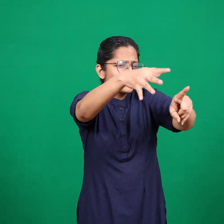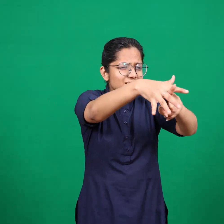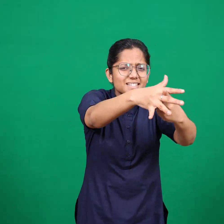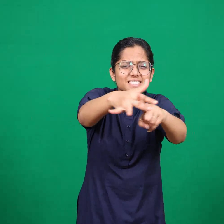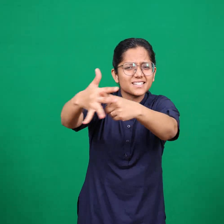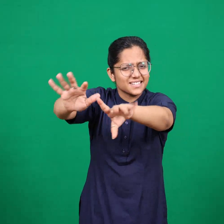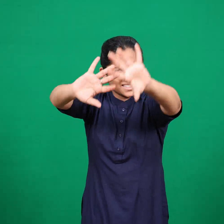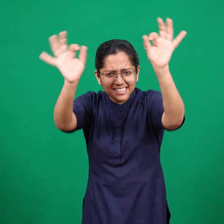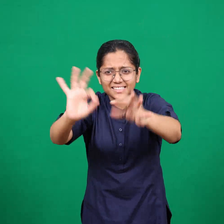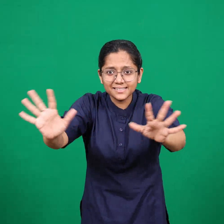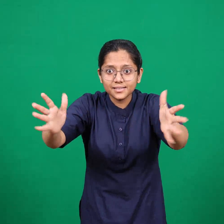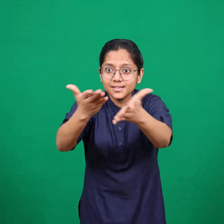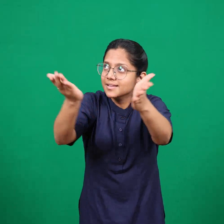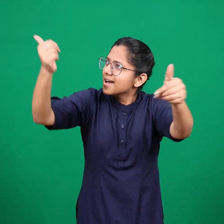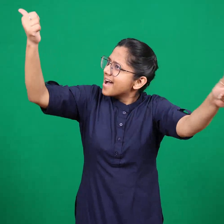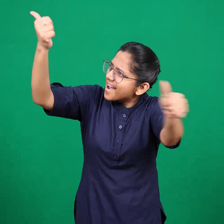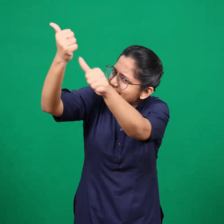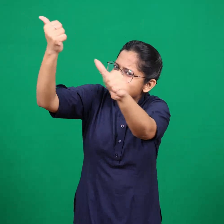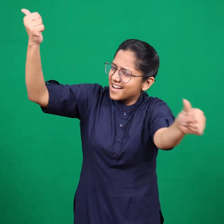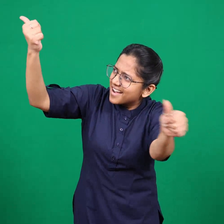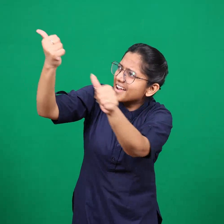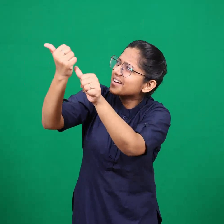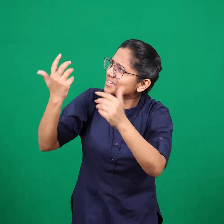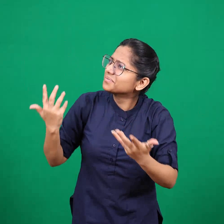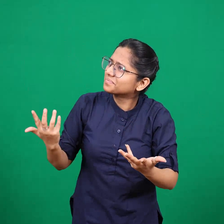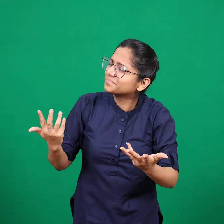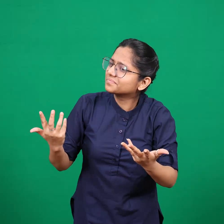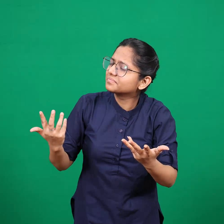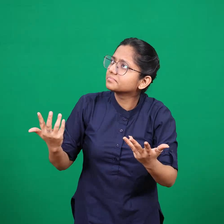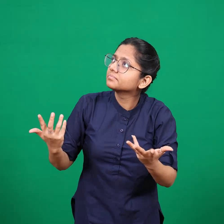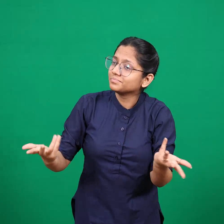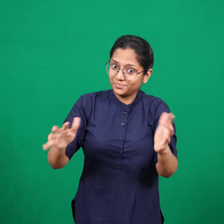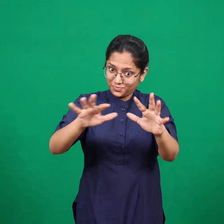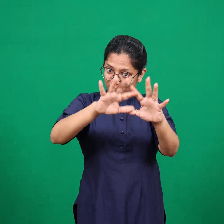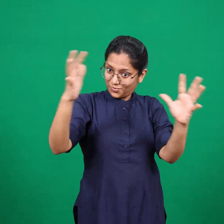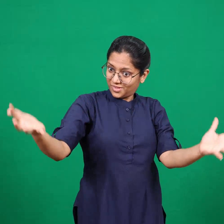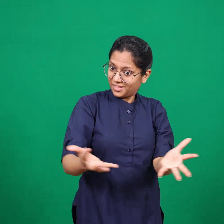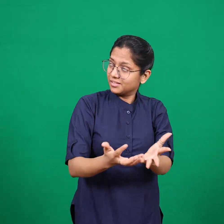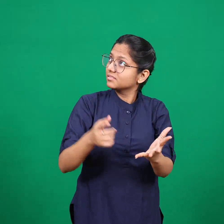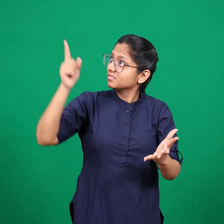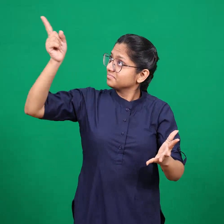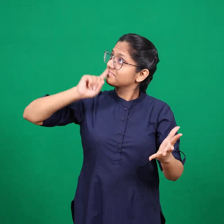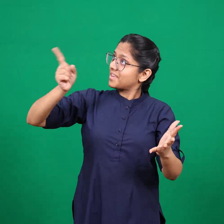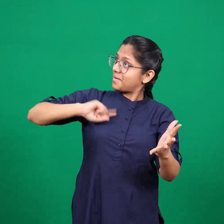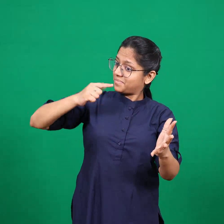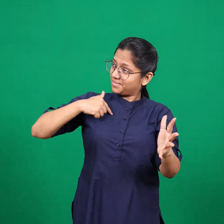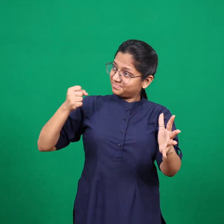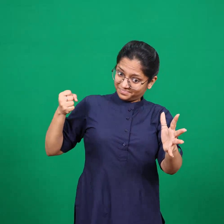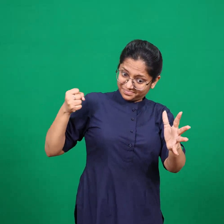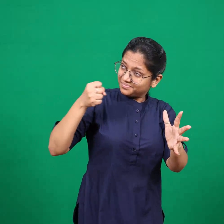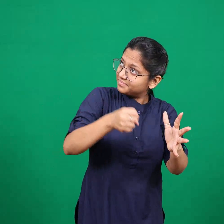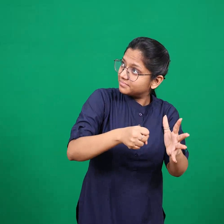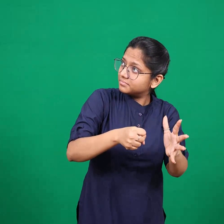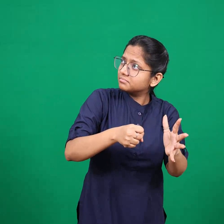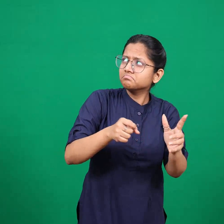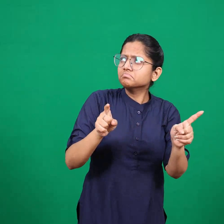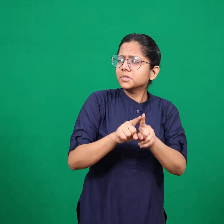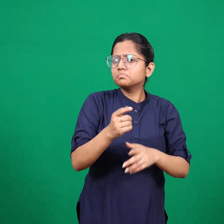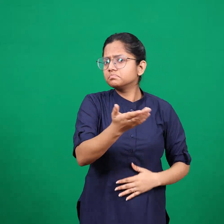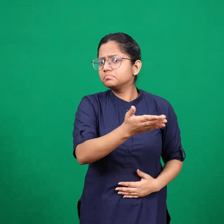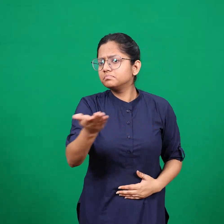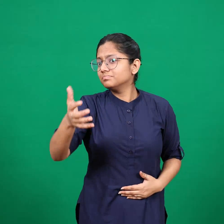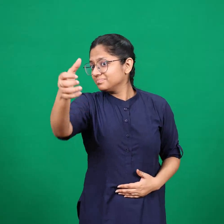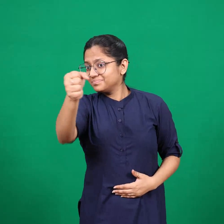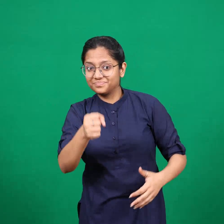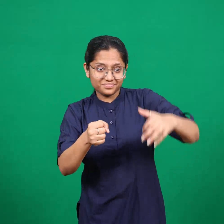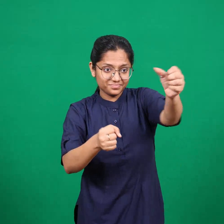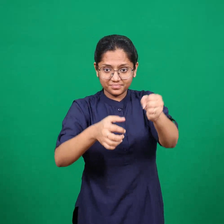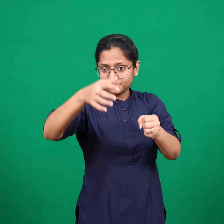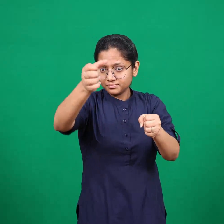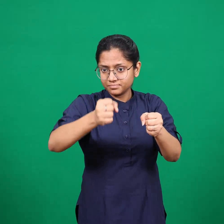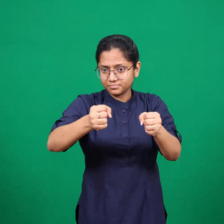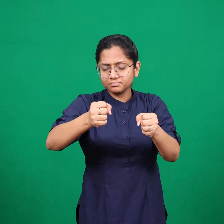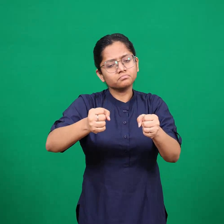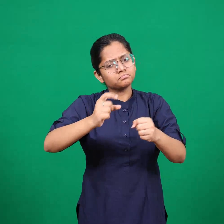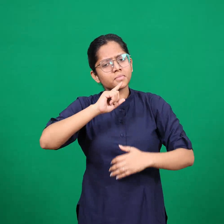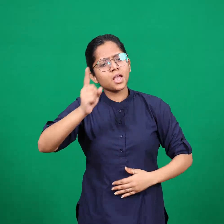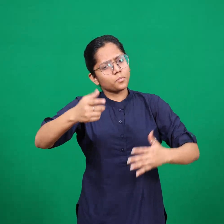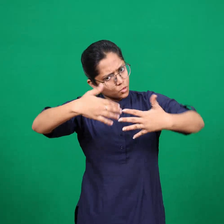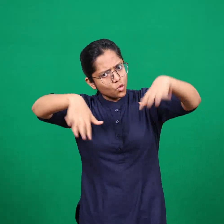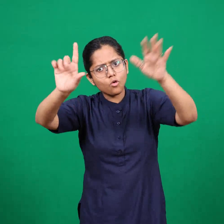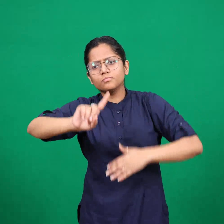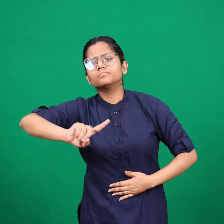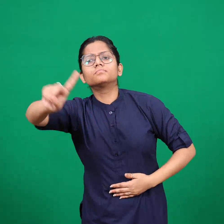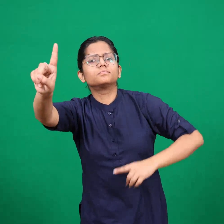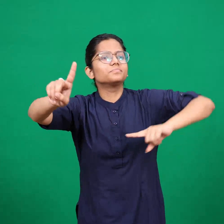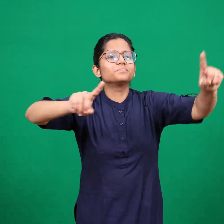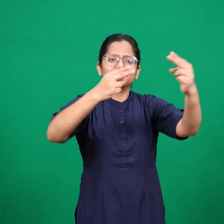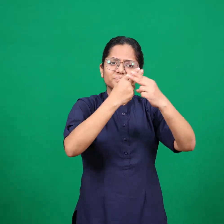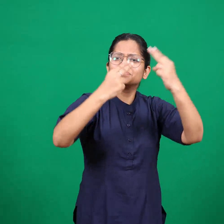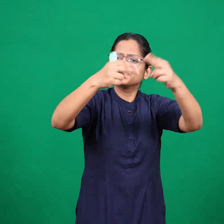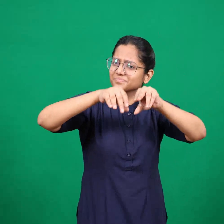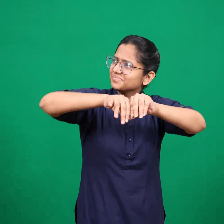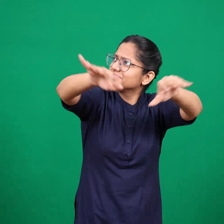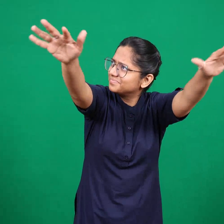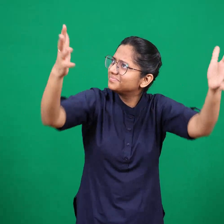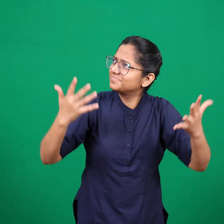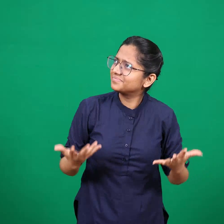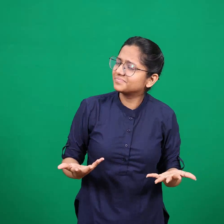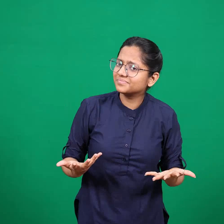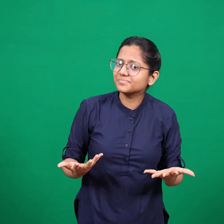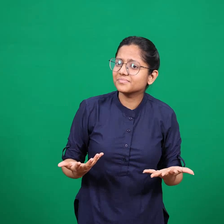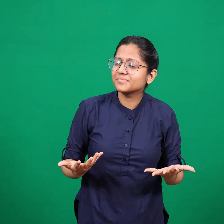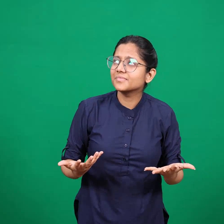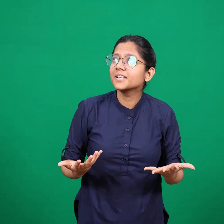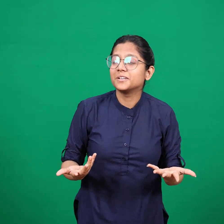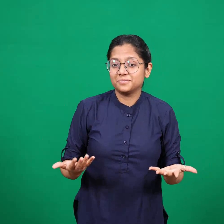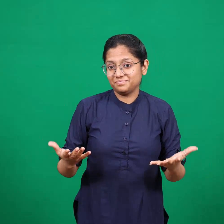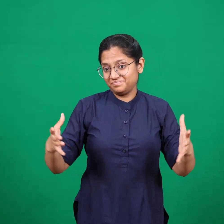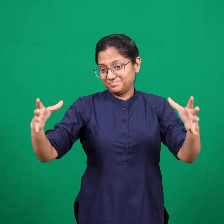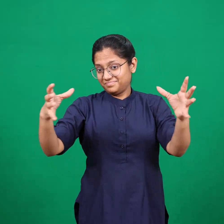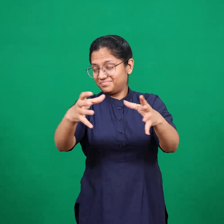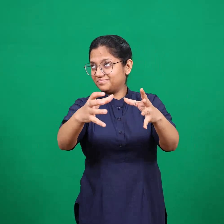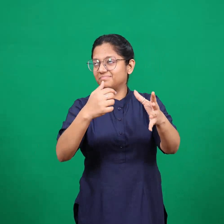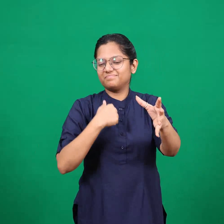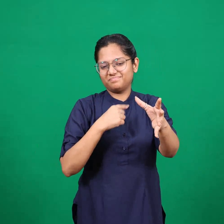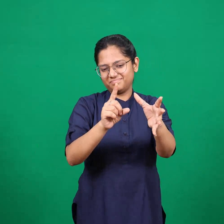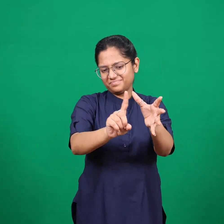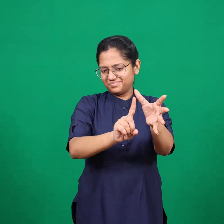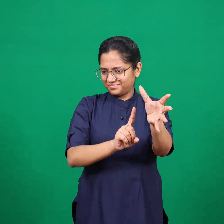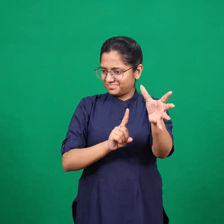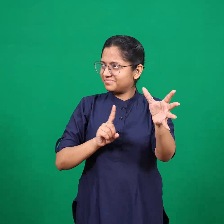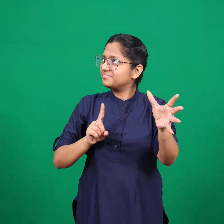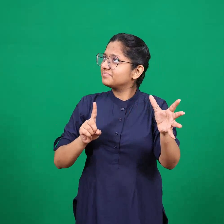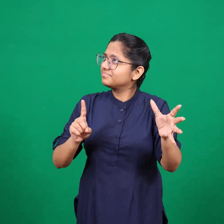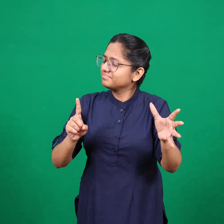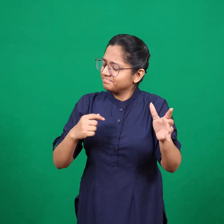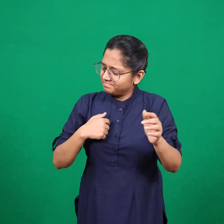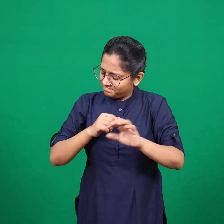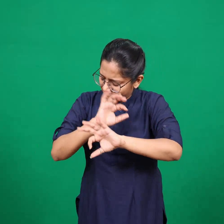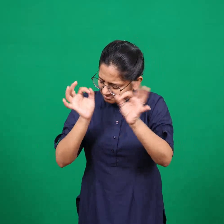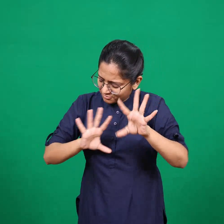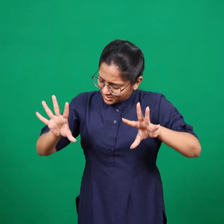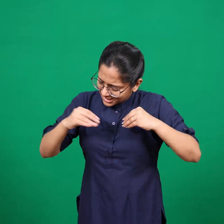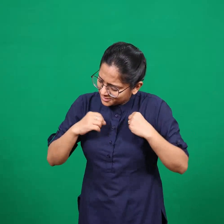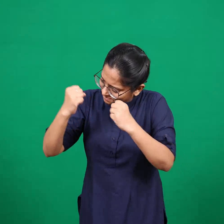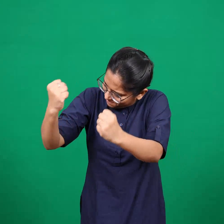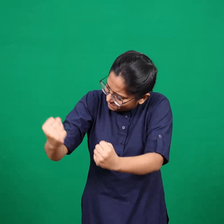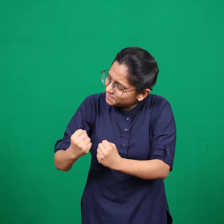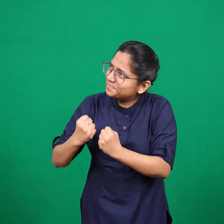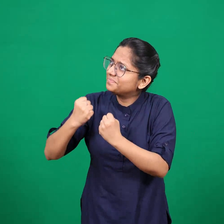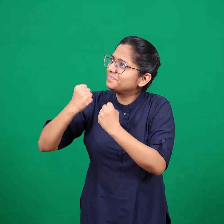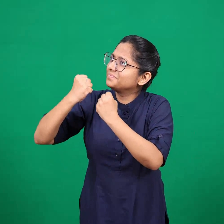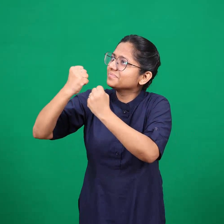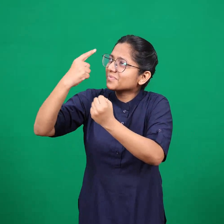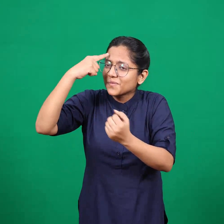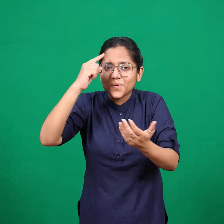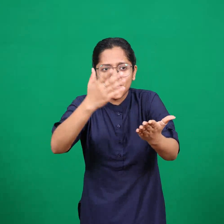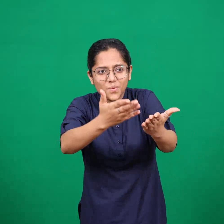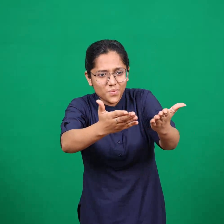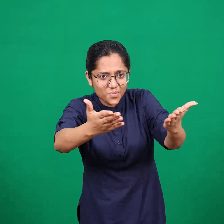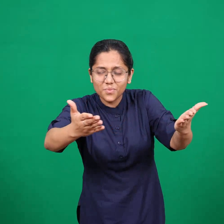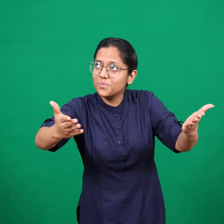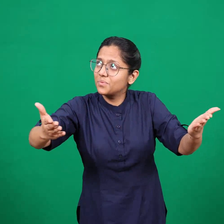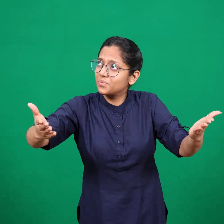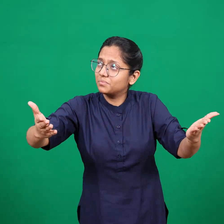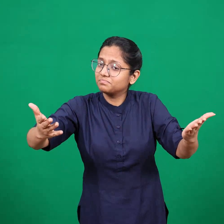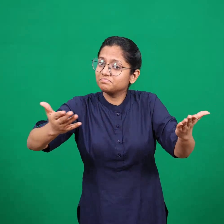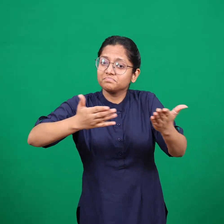As You sent Me into the world, I have also sent them into the world.